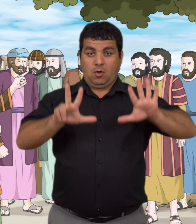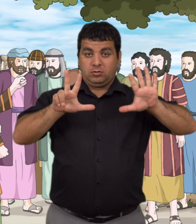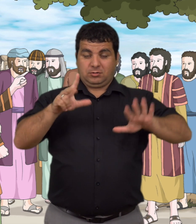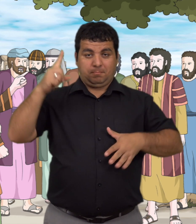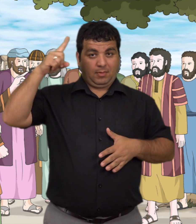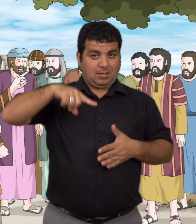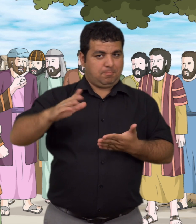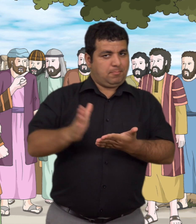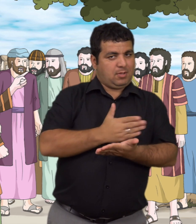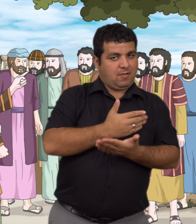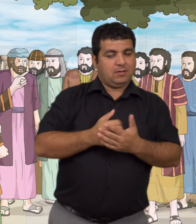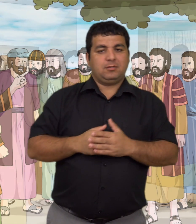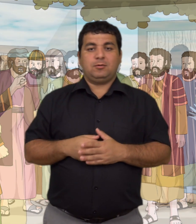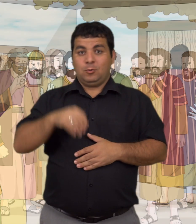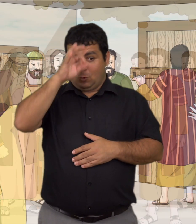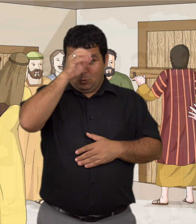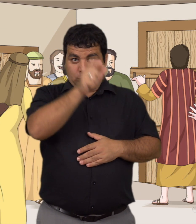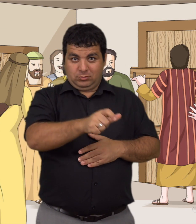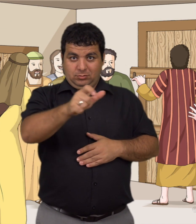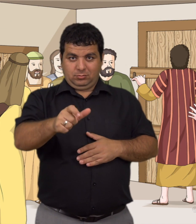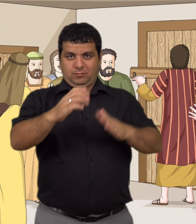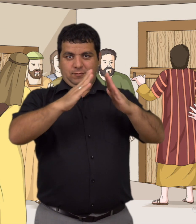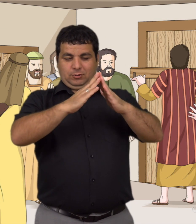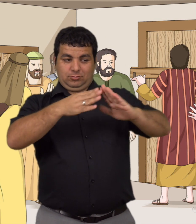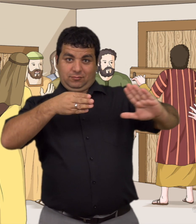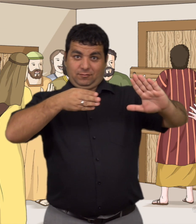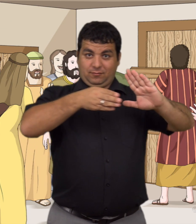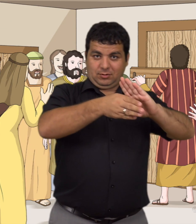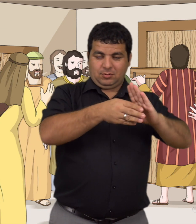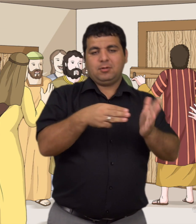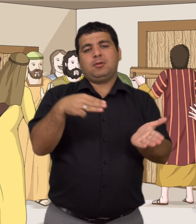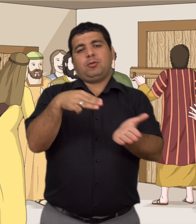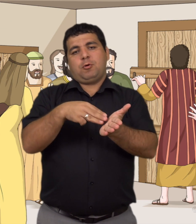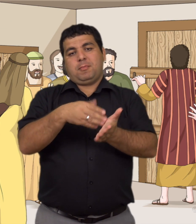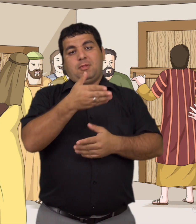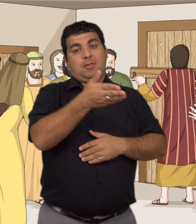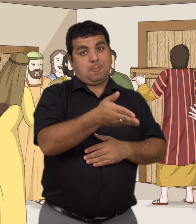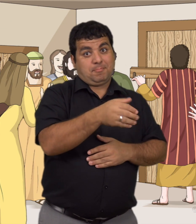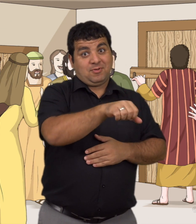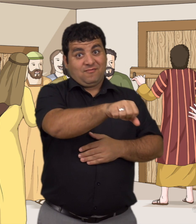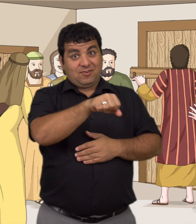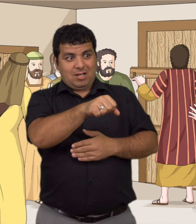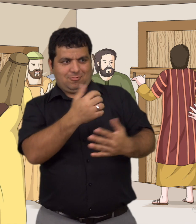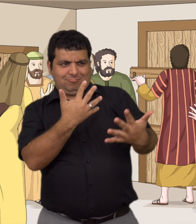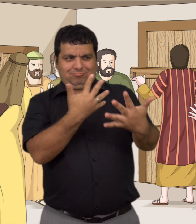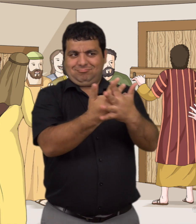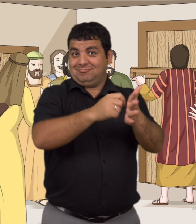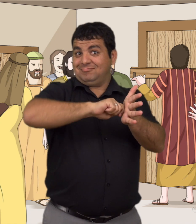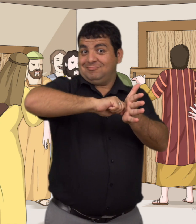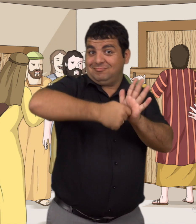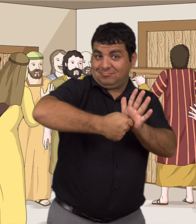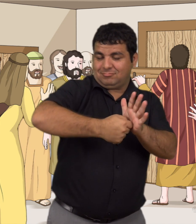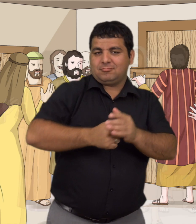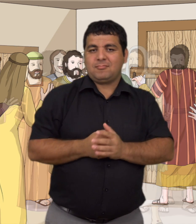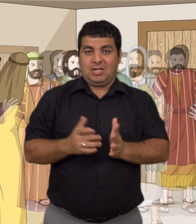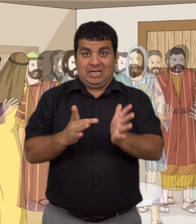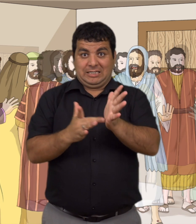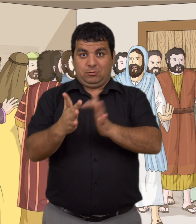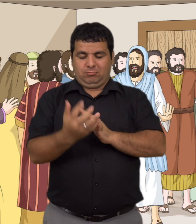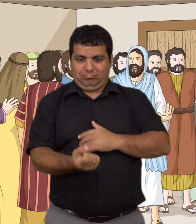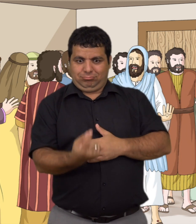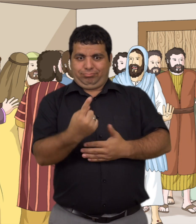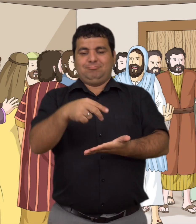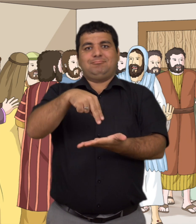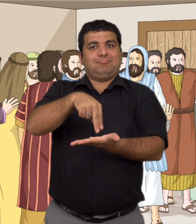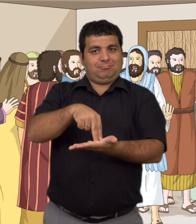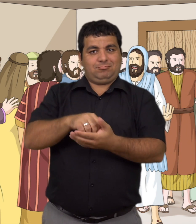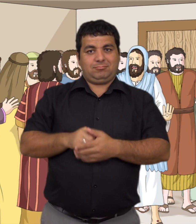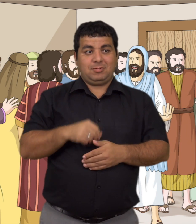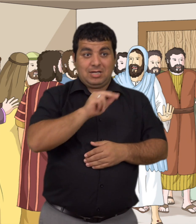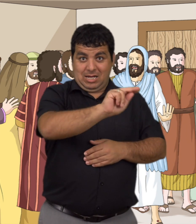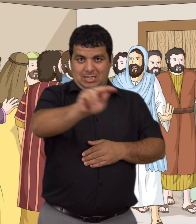Eight days later, His disciples were once again inside with the doors locked, and Thomas was with them.